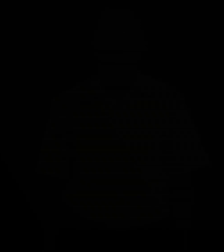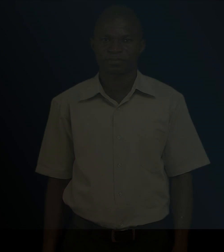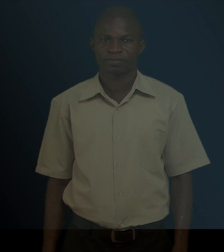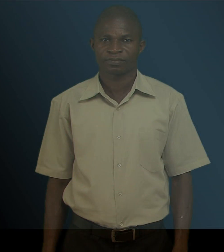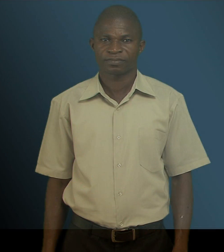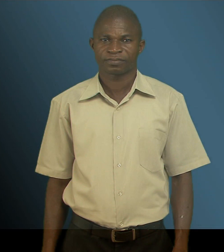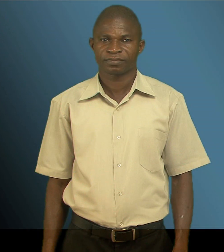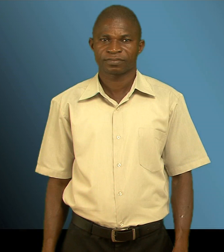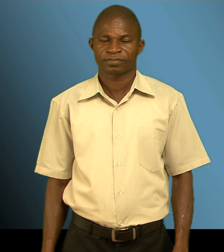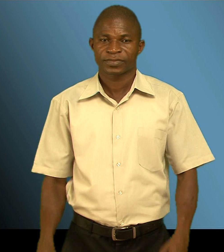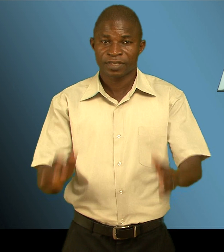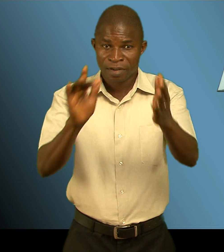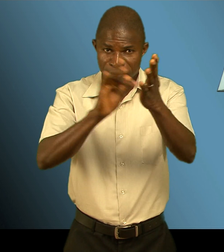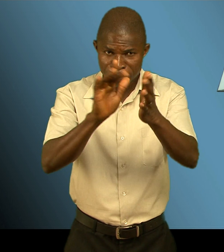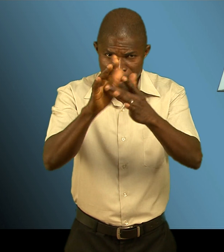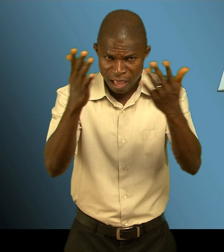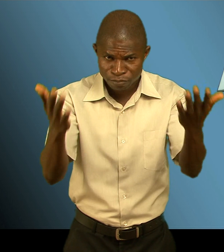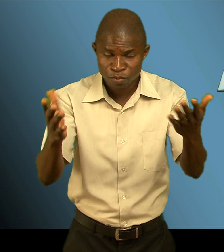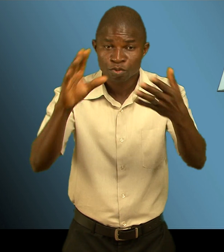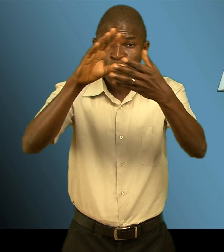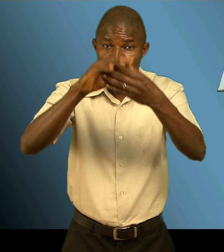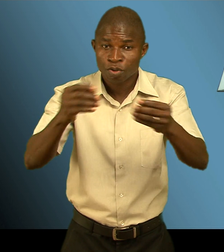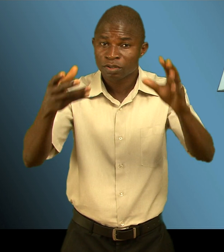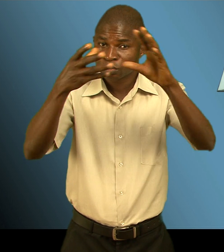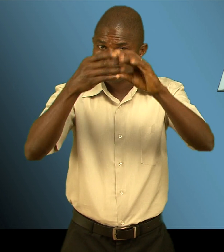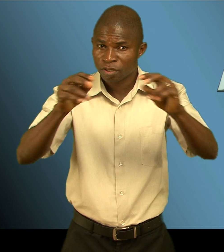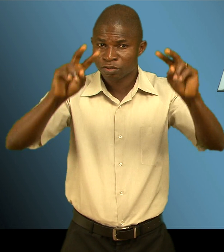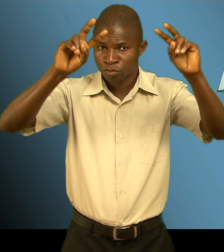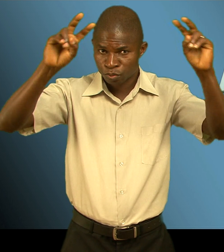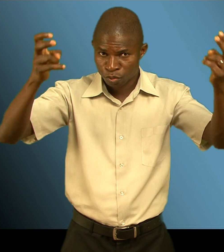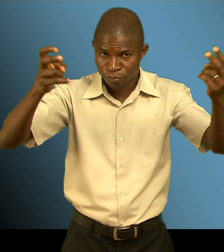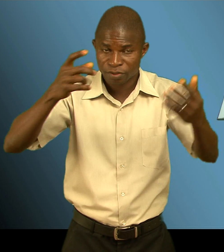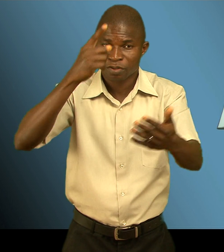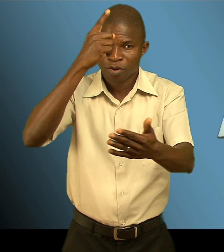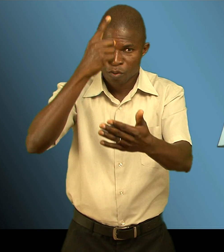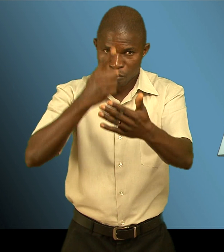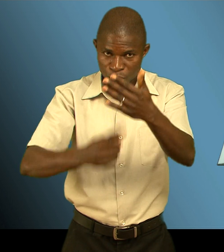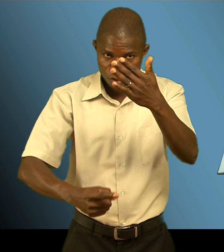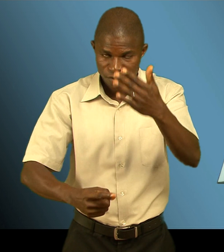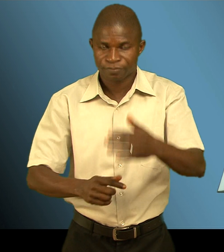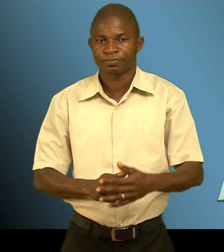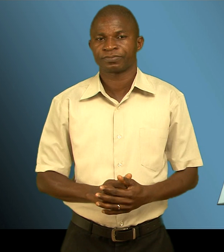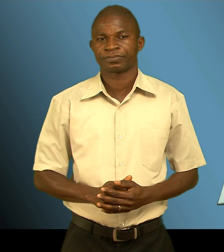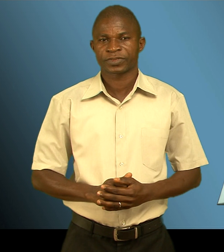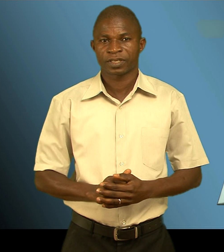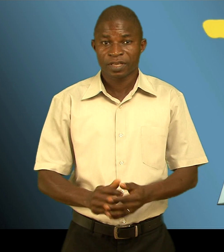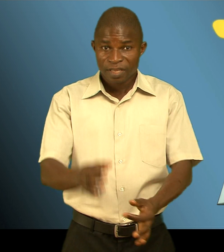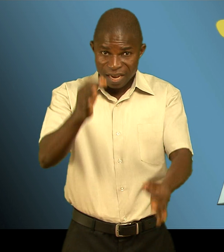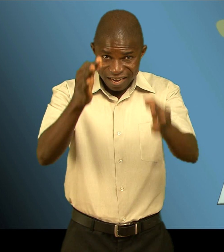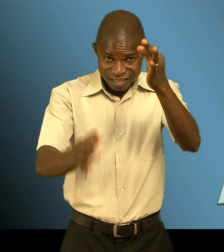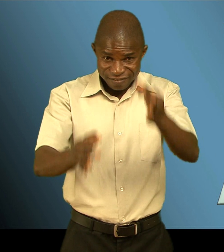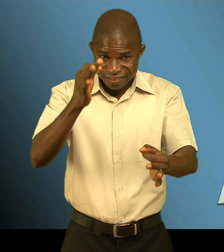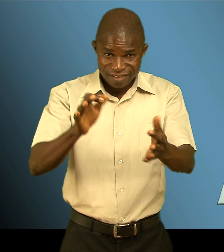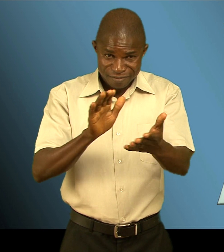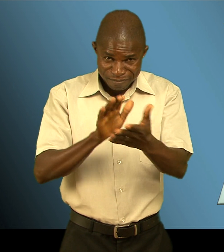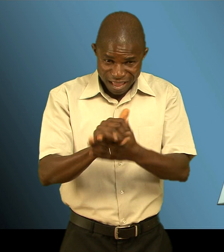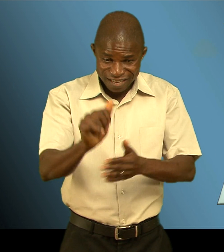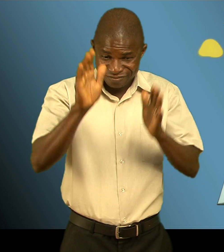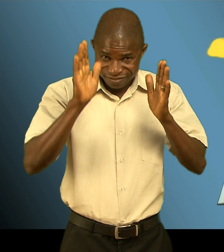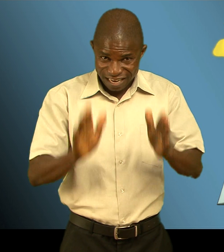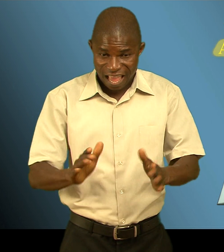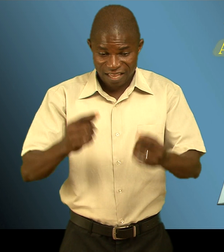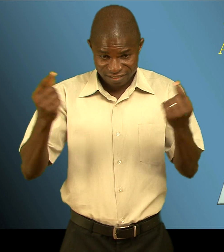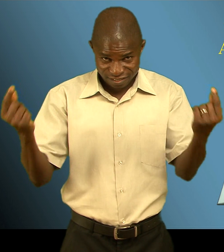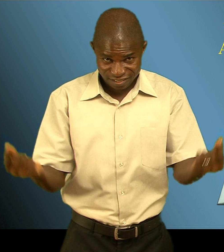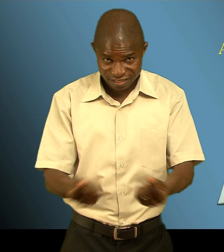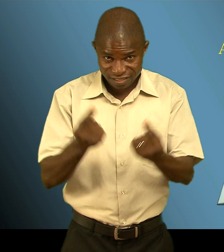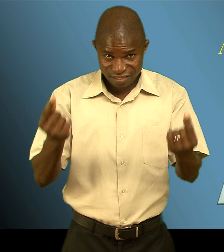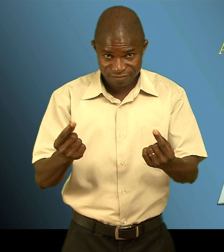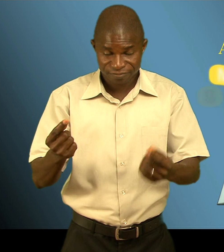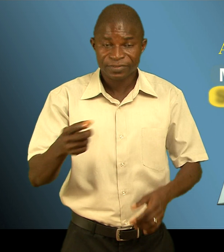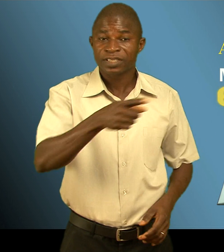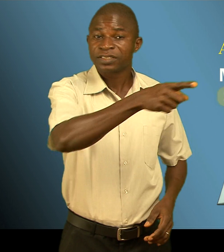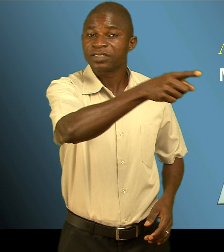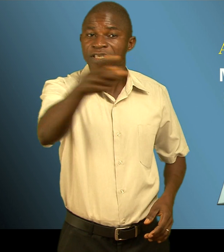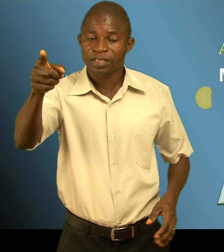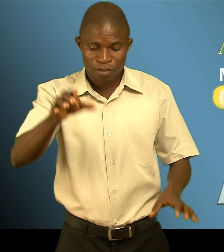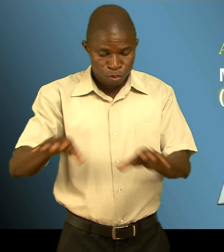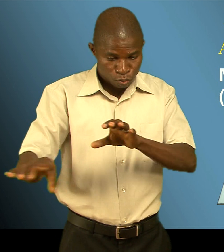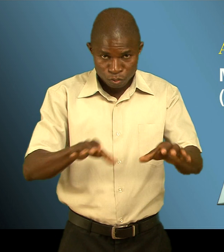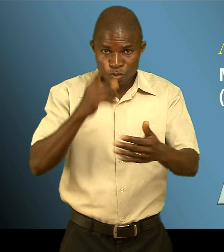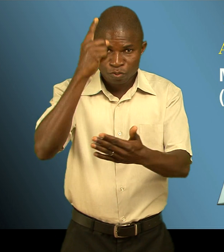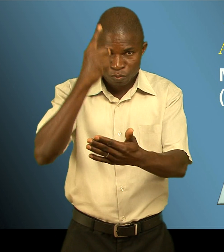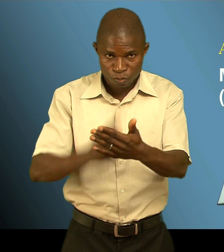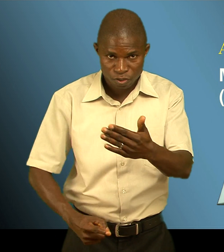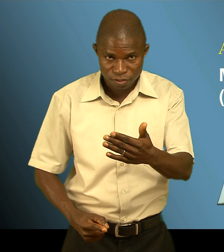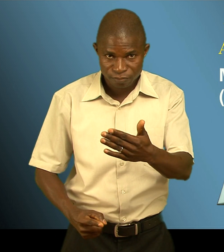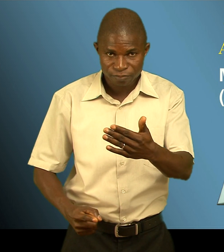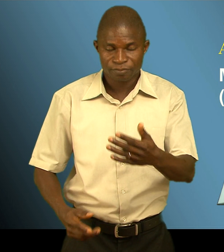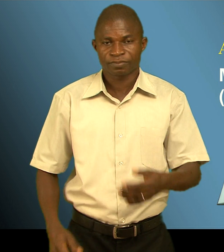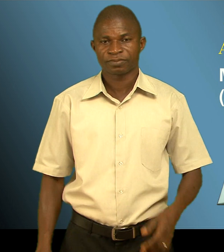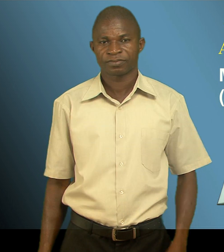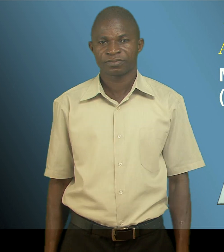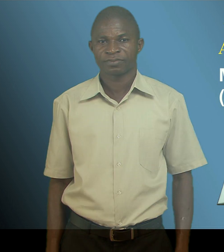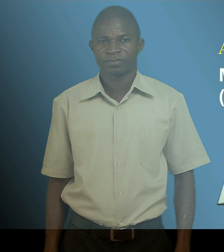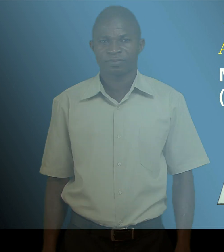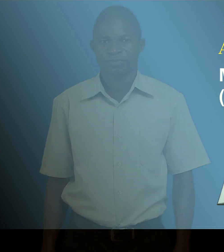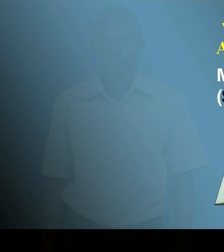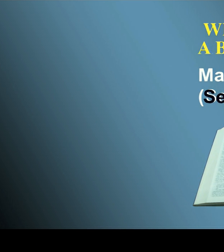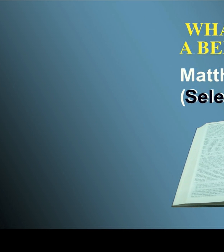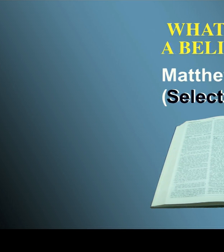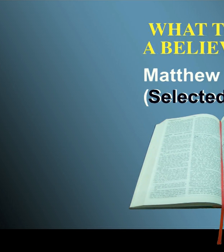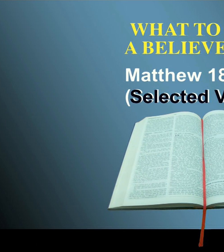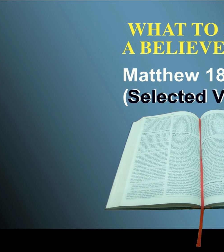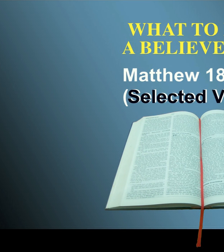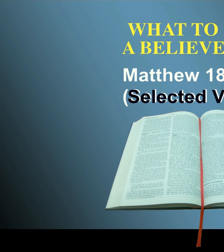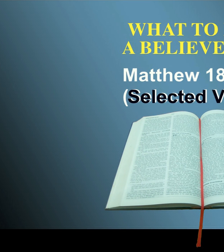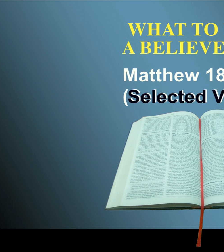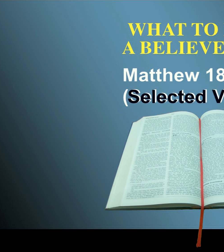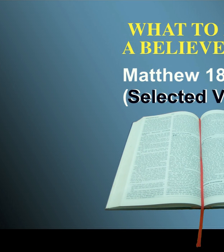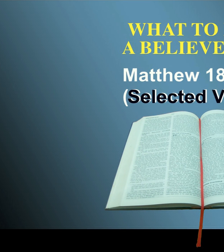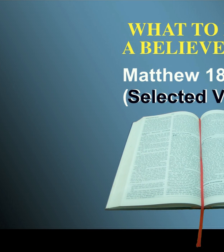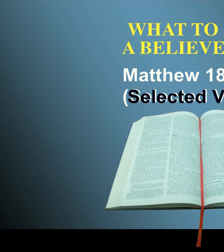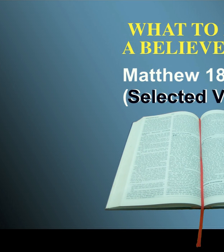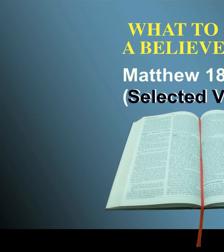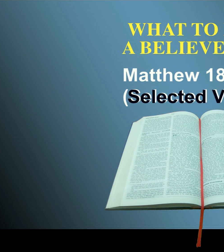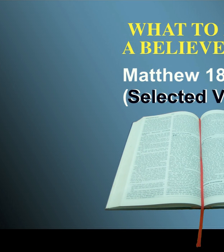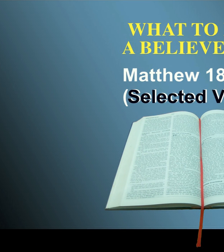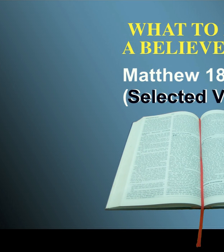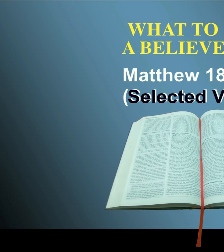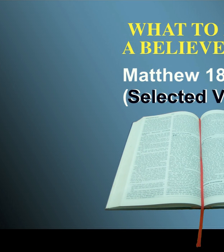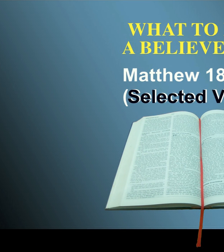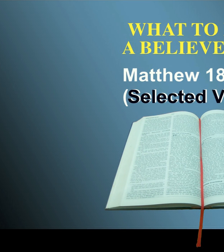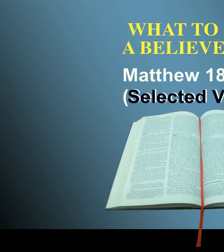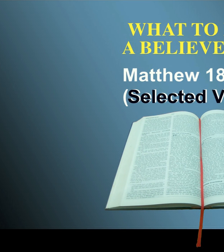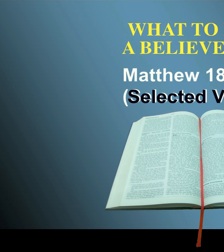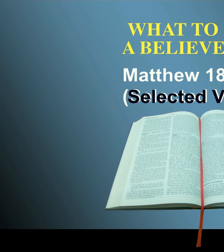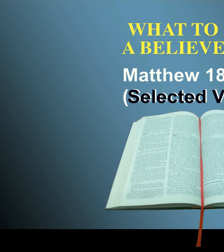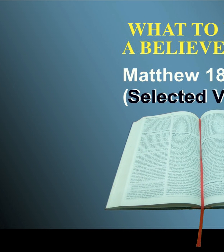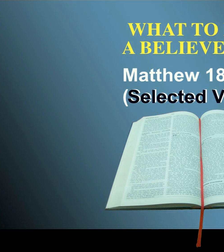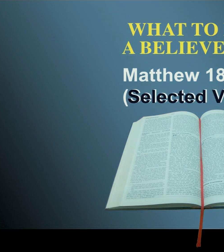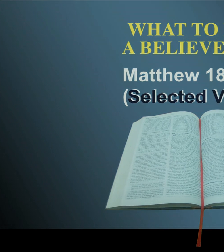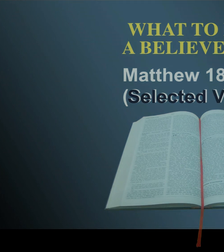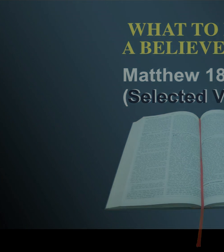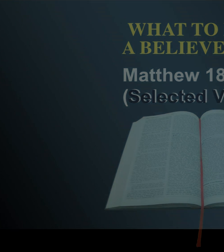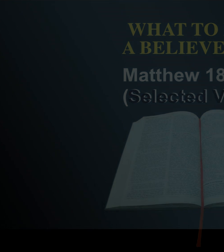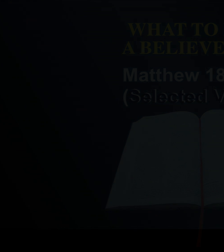What to do if a believer sins